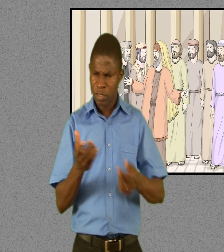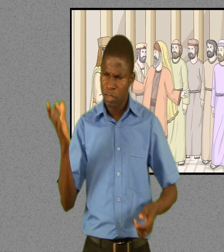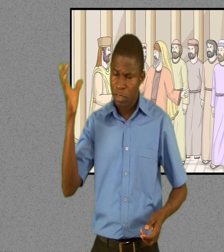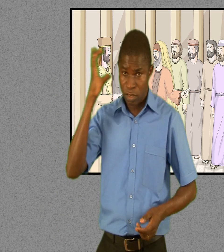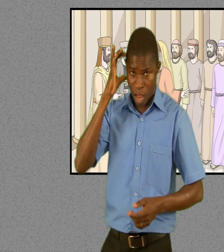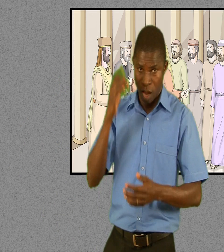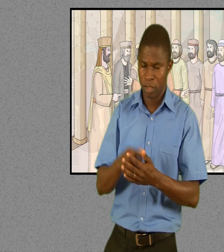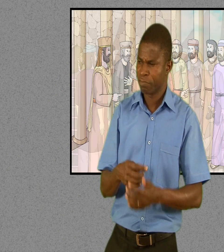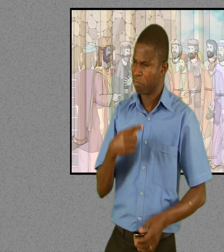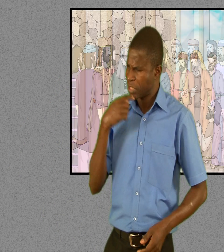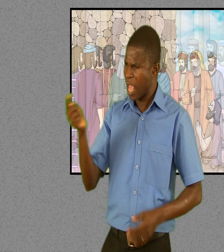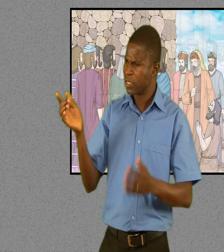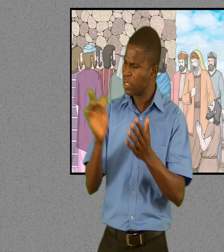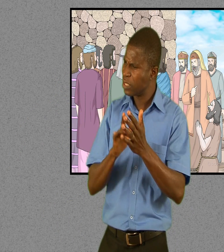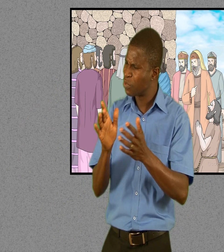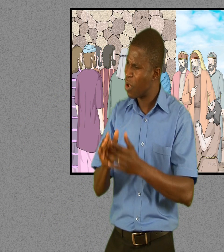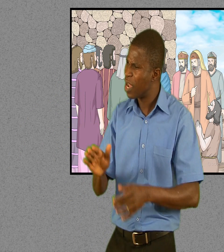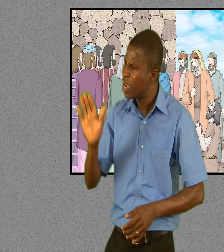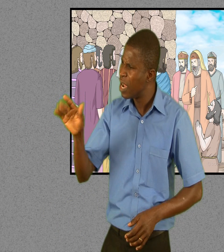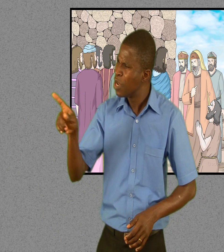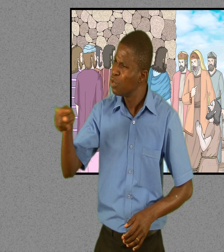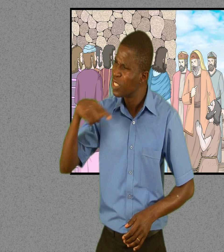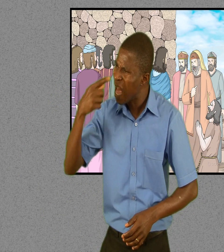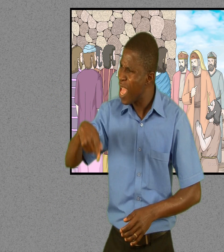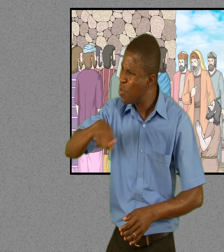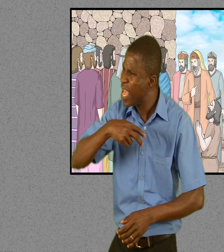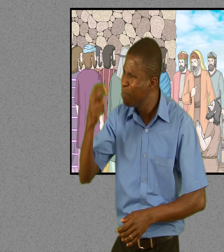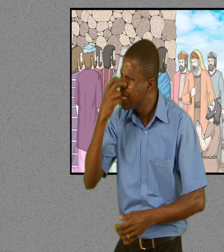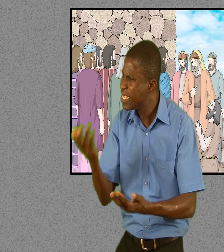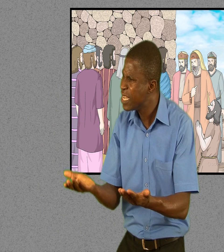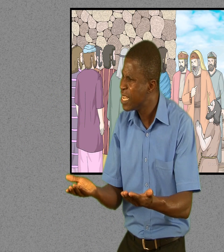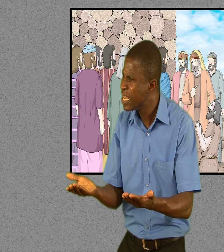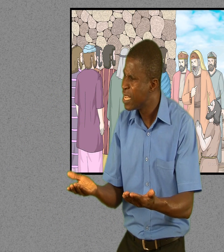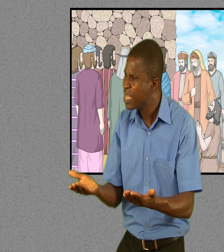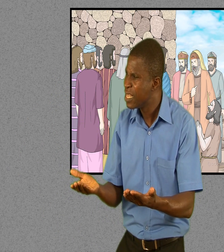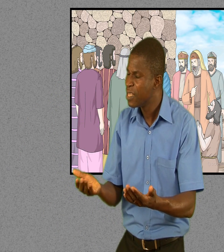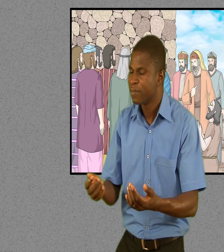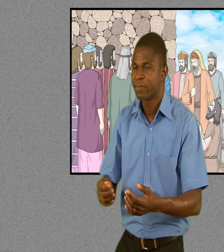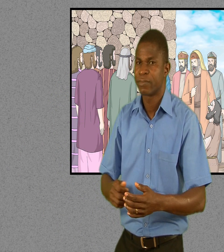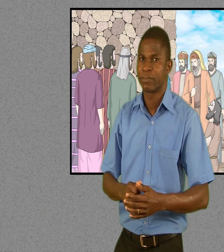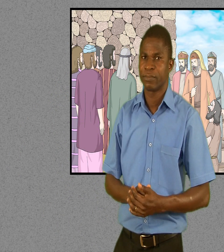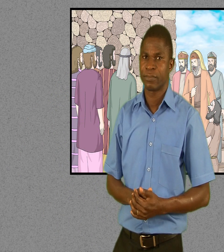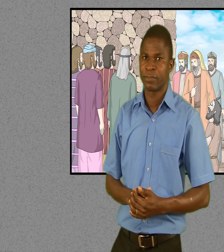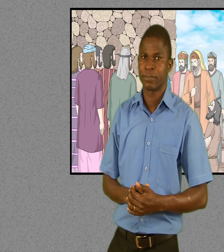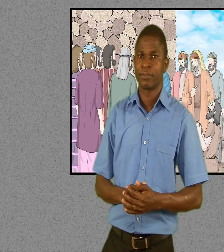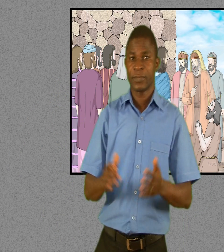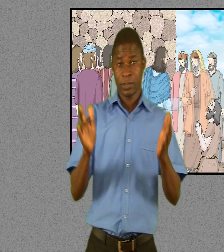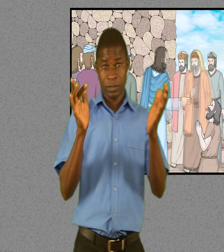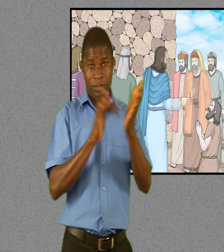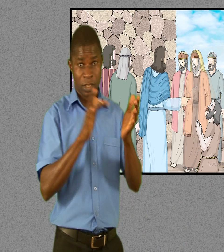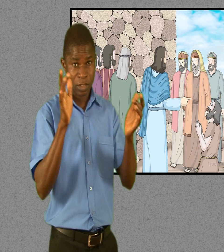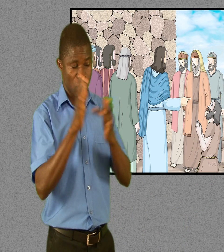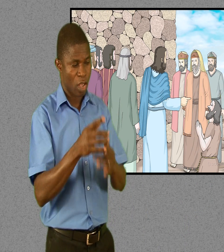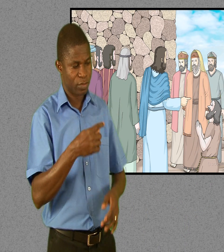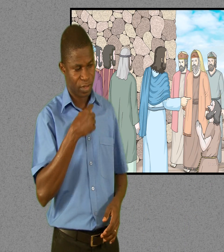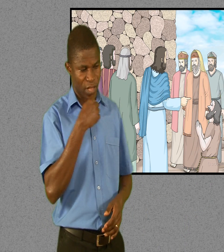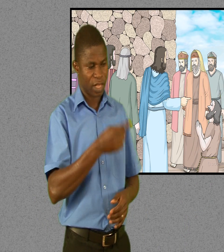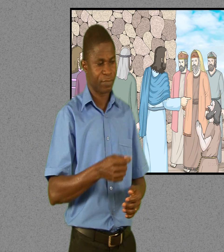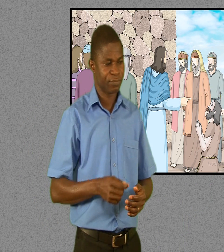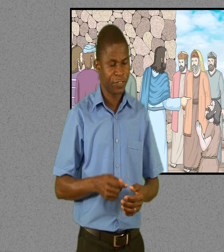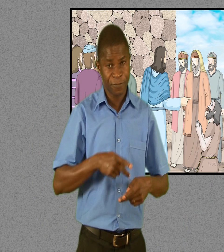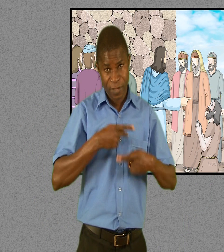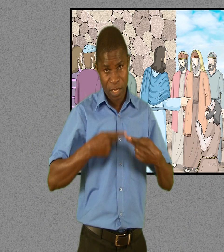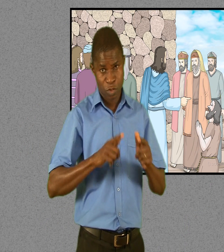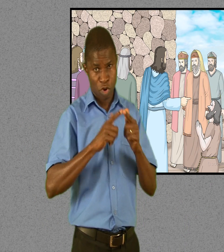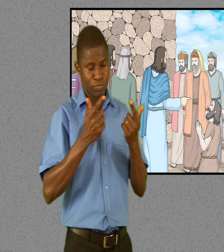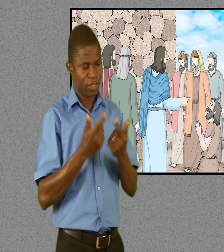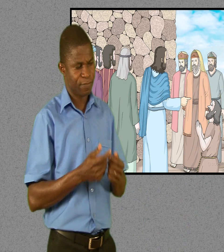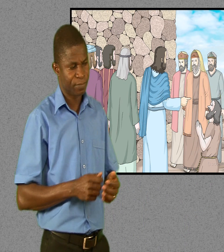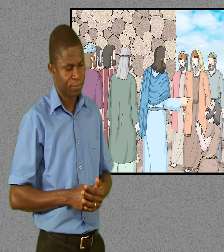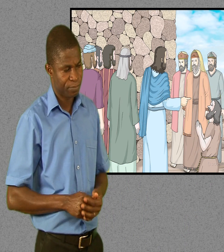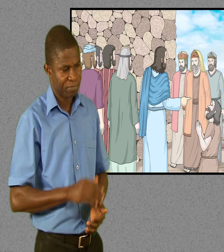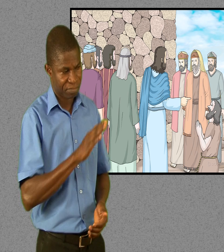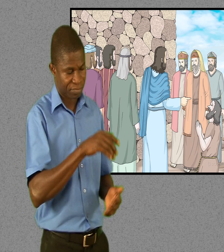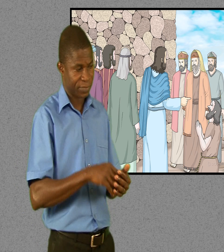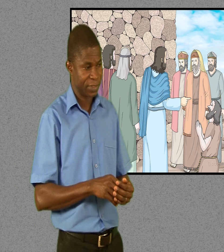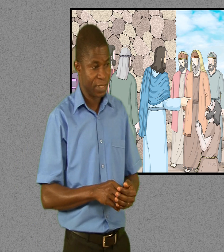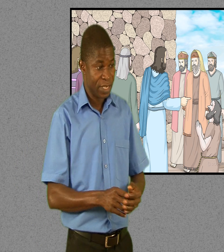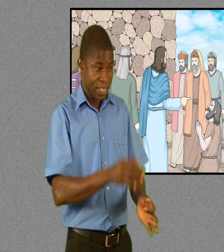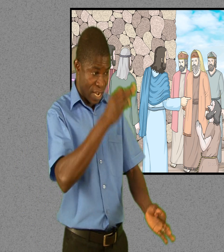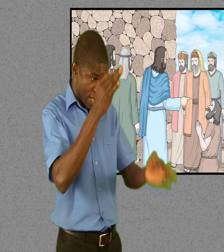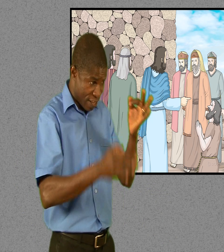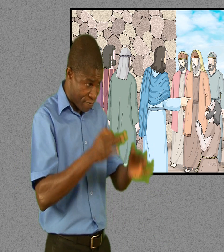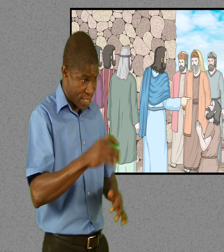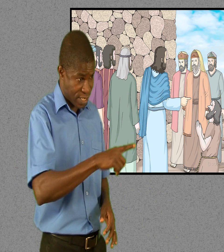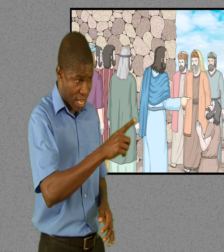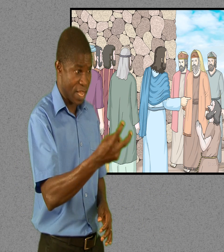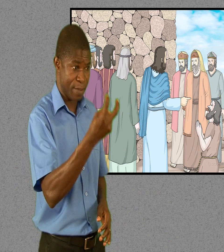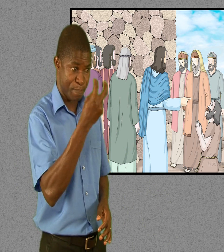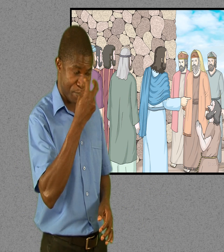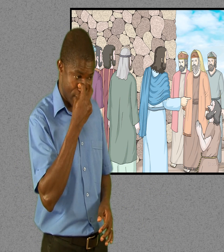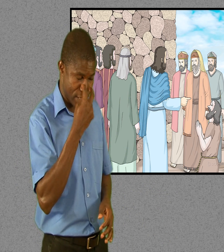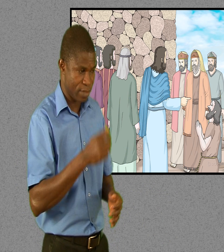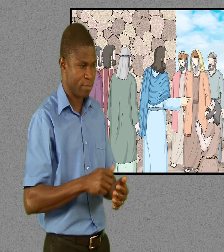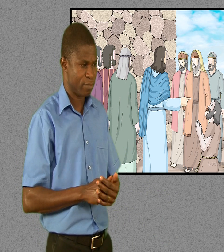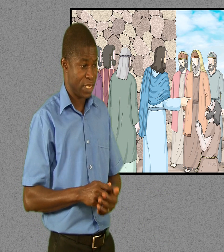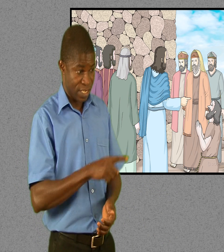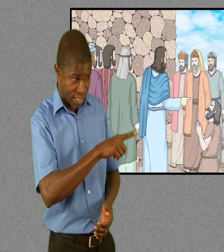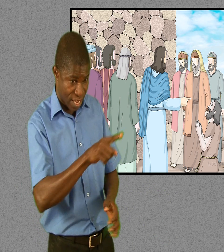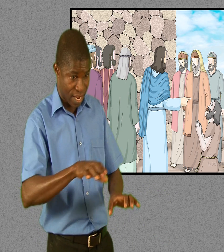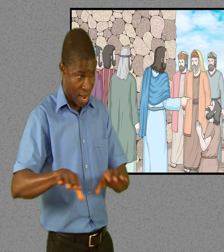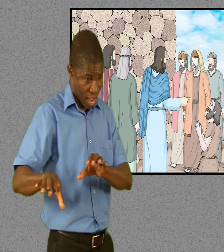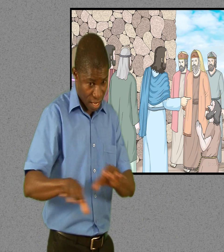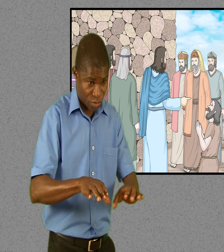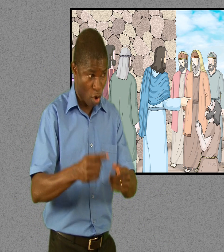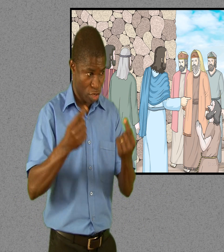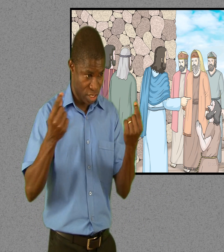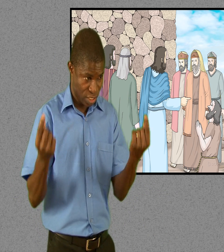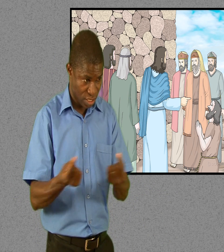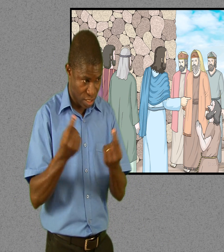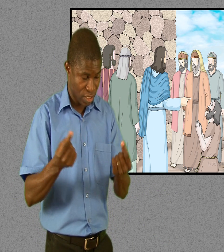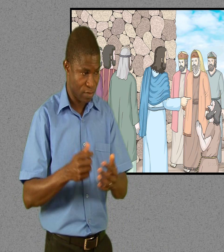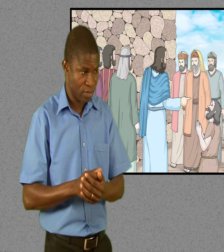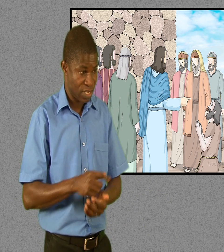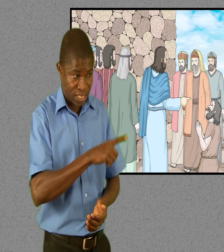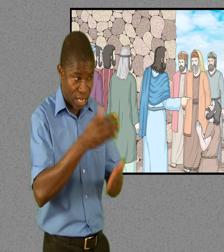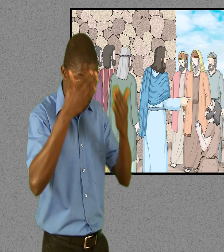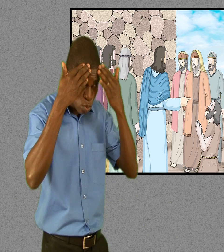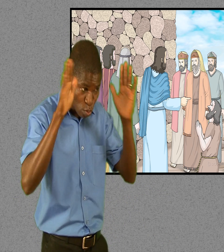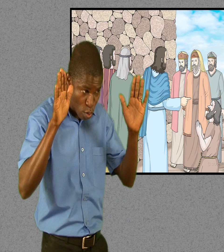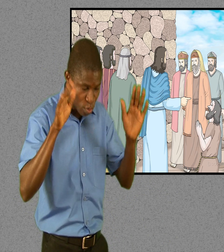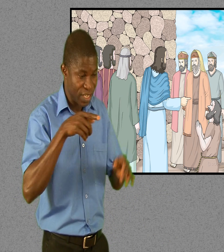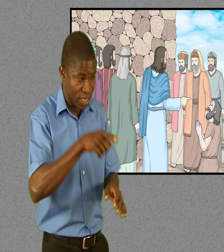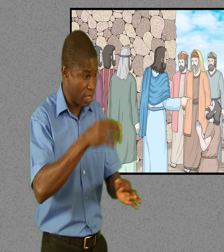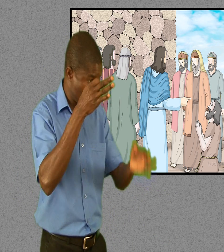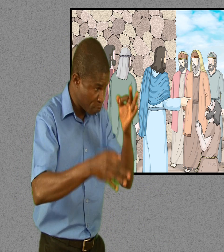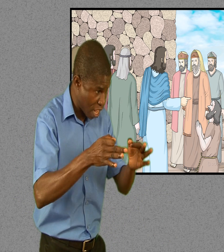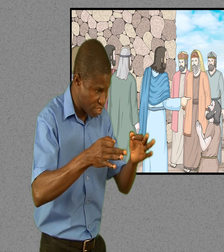Some of the Pharisees who were with Him heard this, and they asked Him, “Are we blind too?”